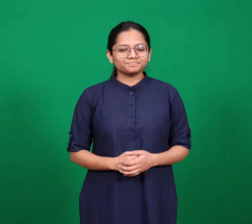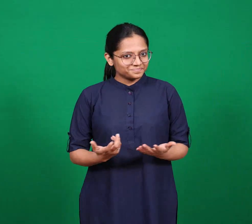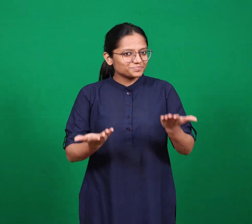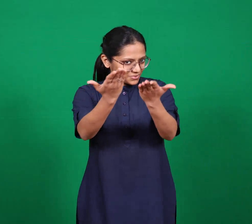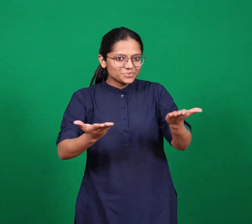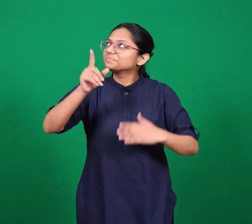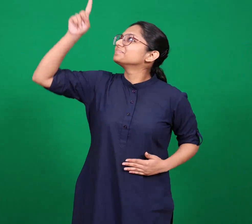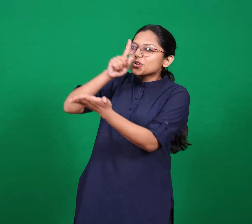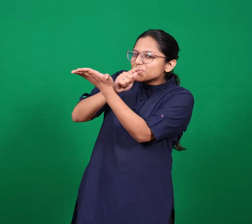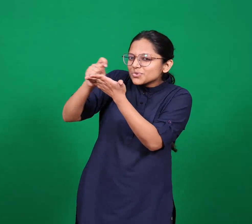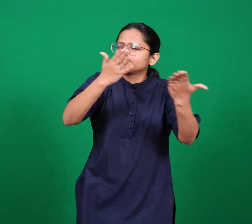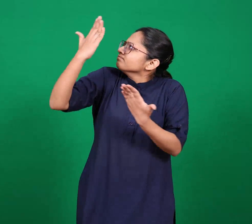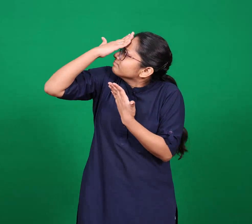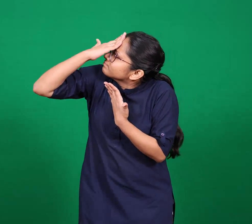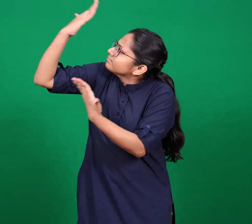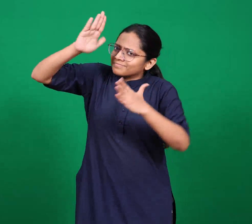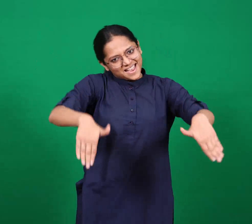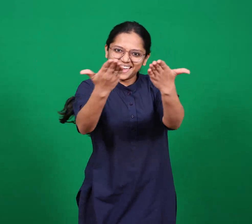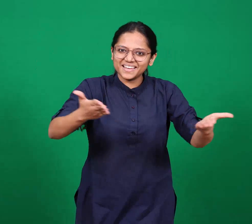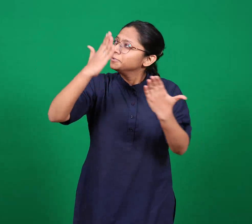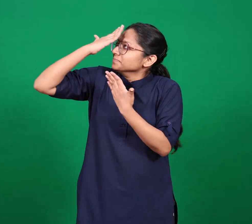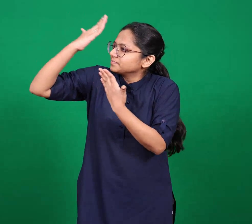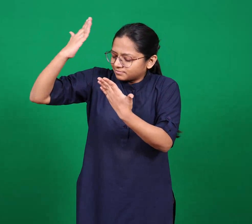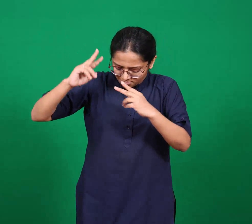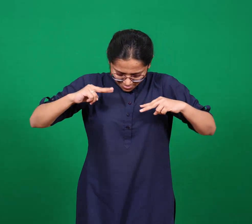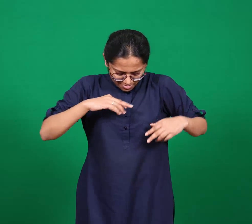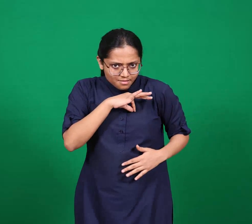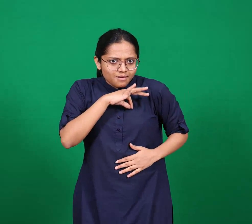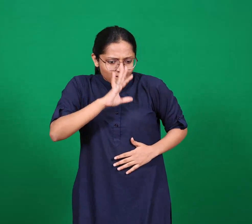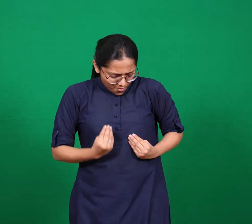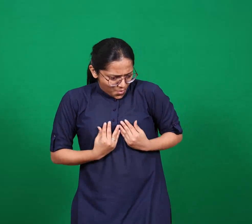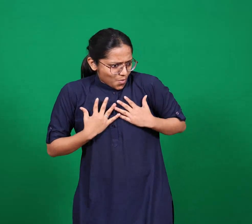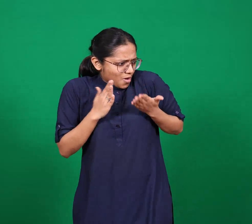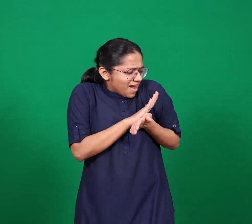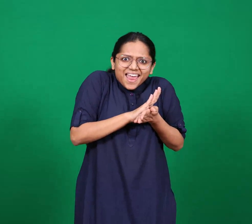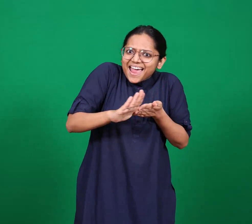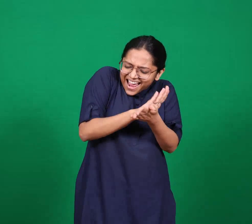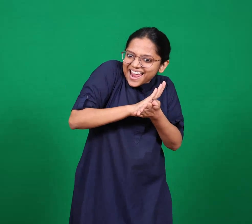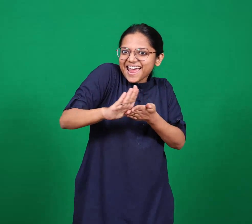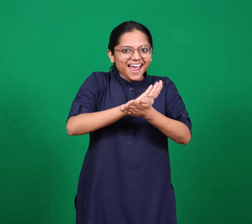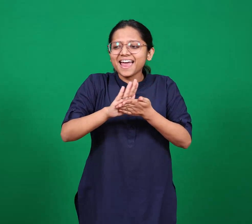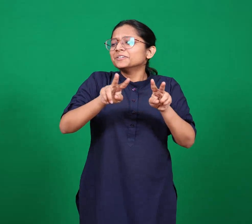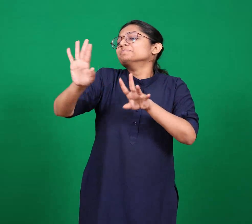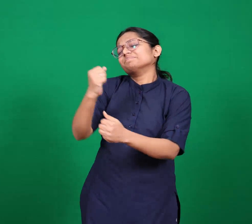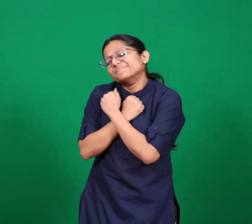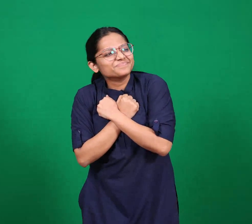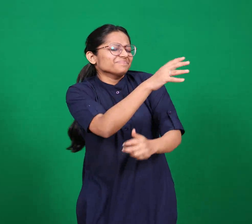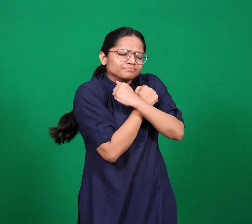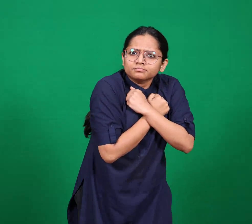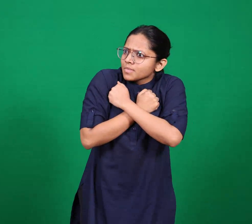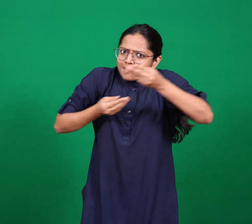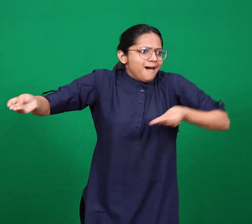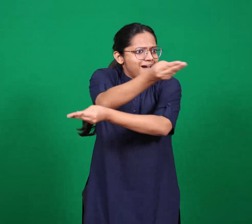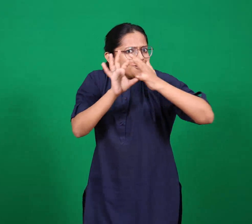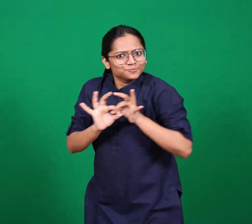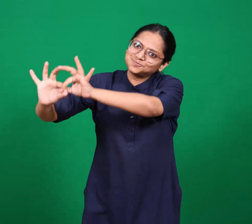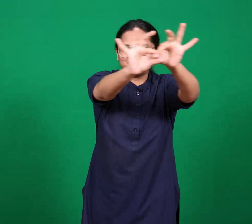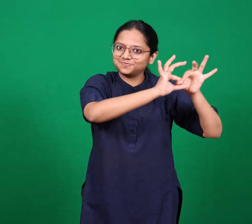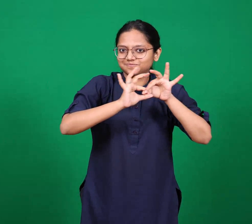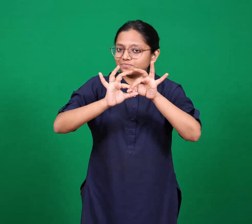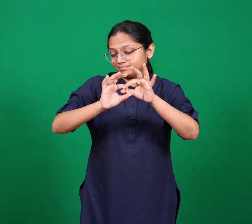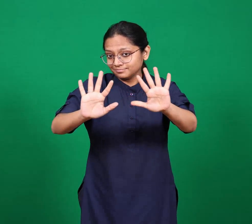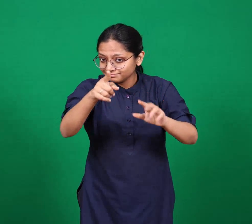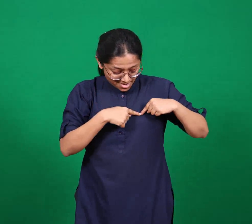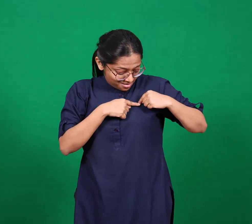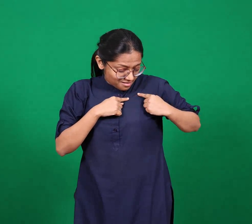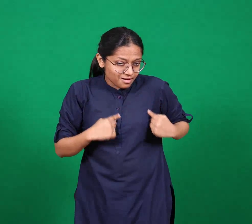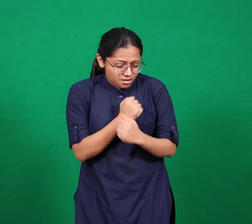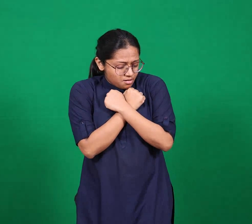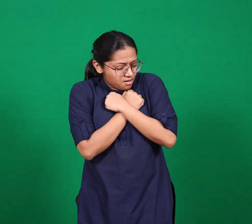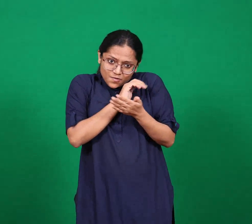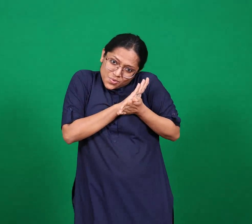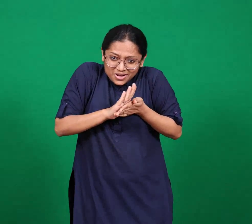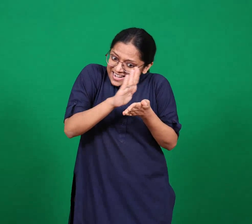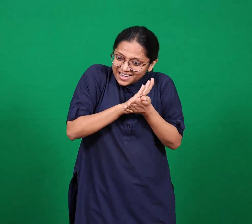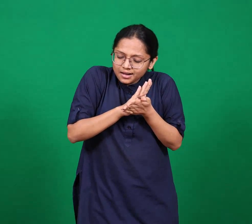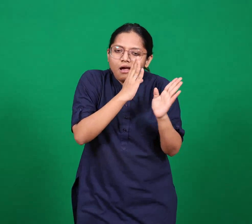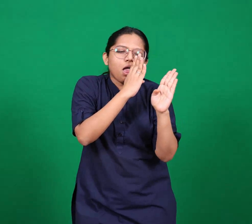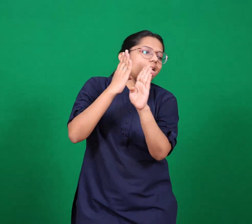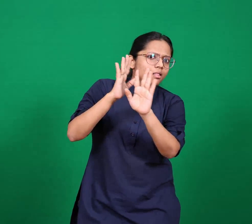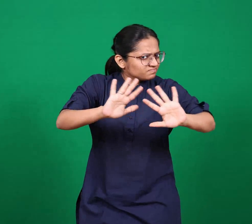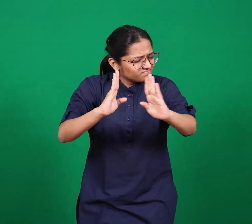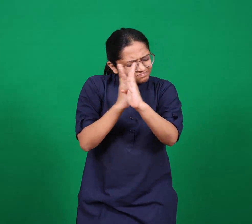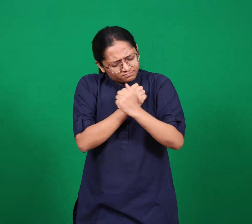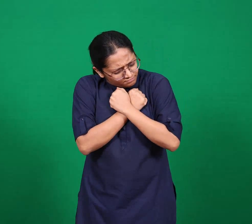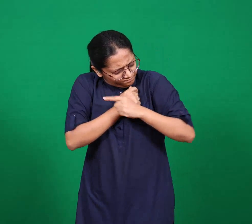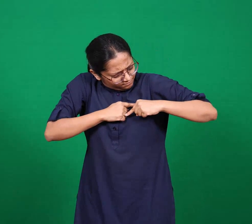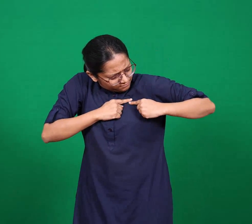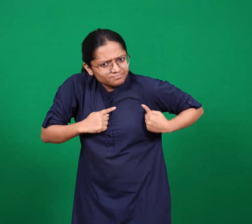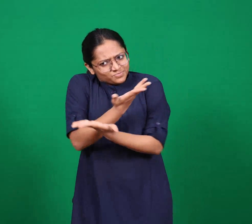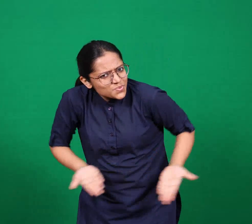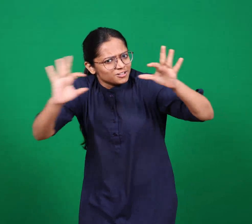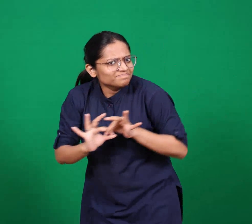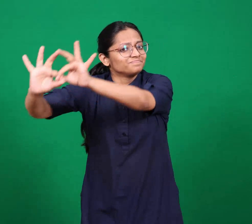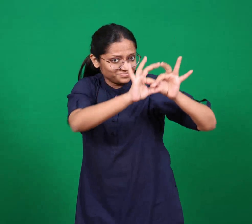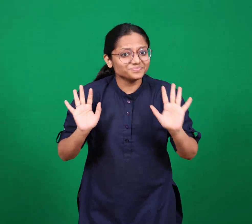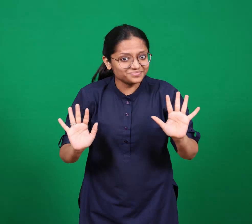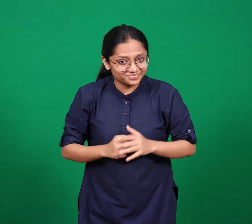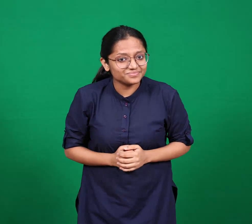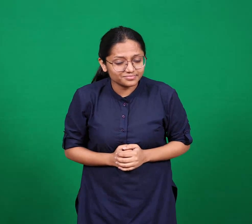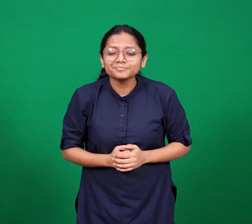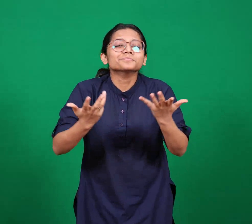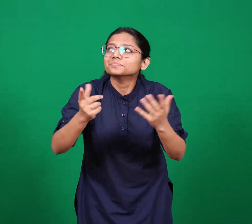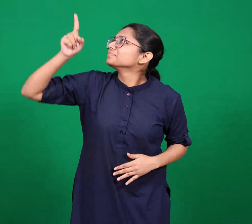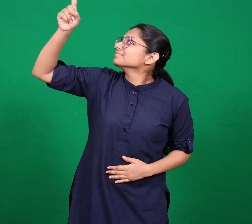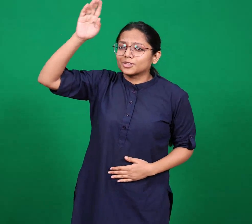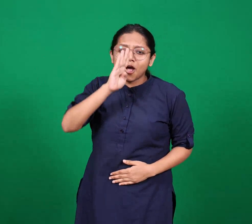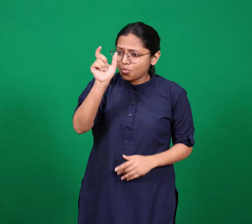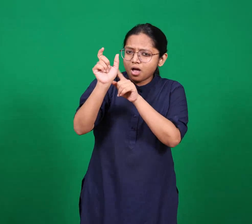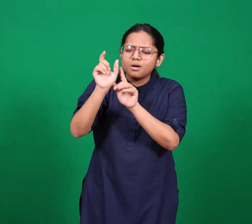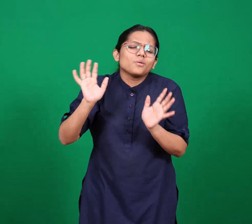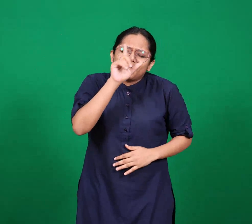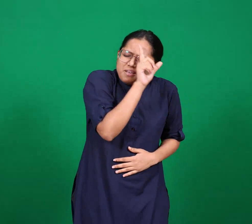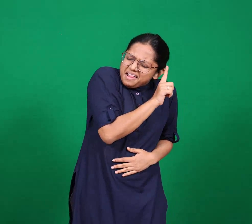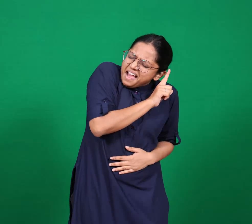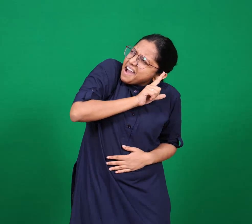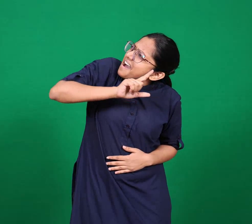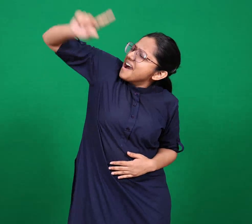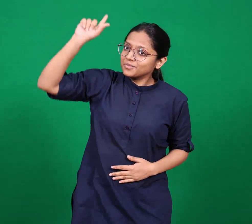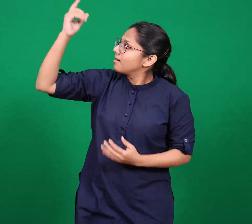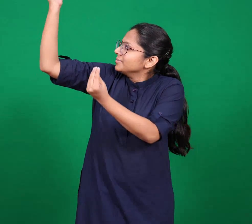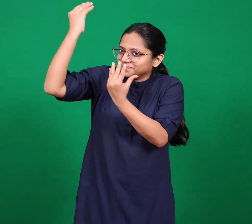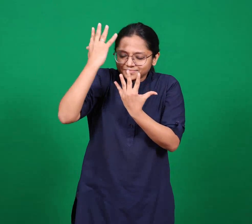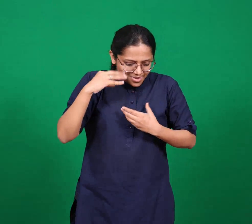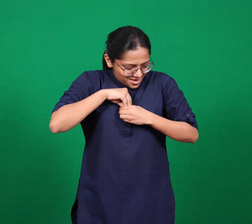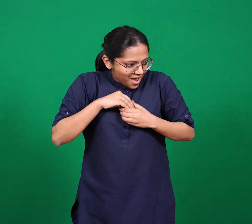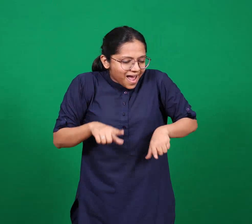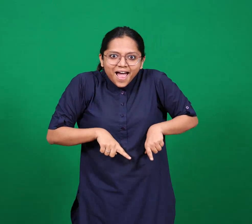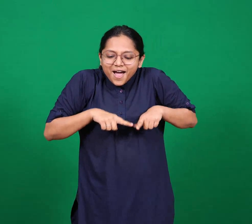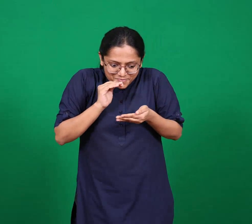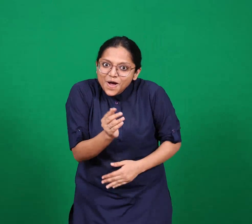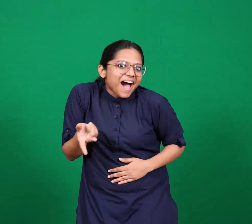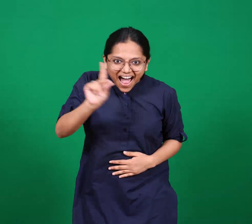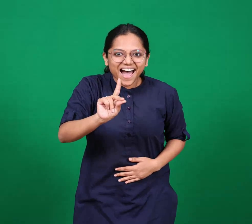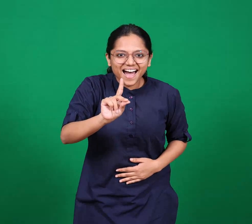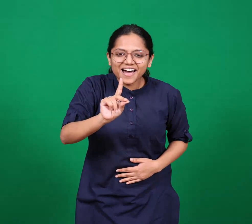Since you have purified your souls by obedience to the truth so that you have a genuine love for your brothers, love one another deeply, from a pure heart.